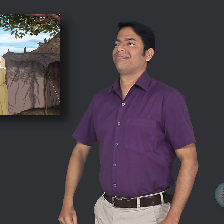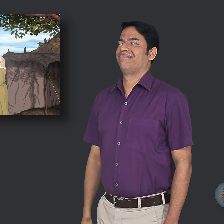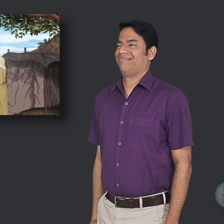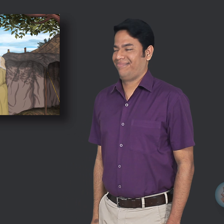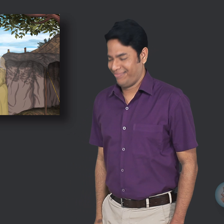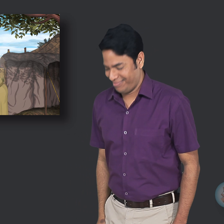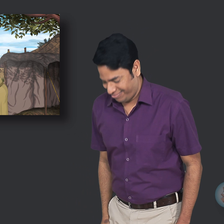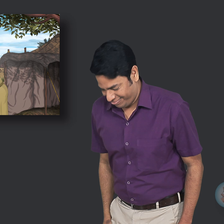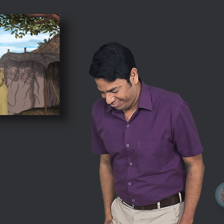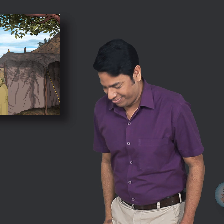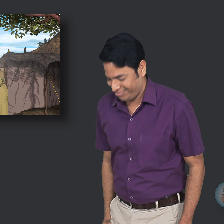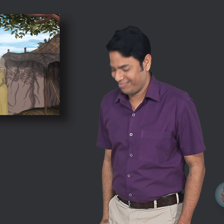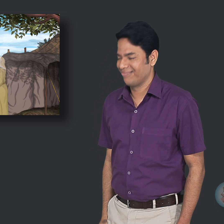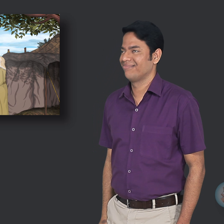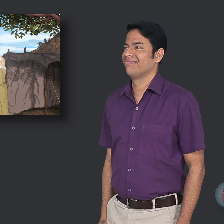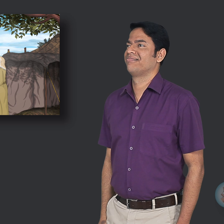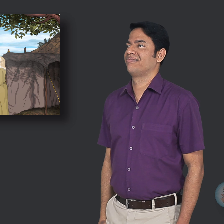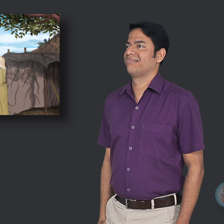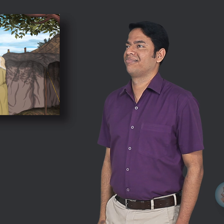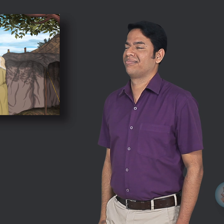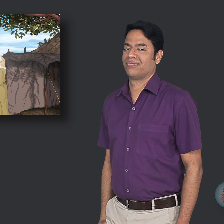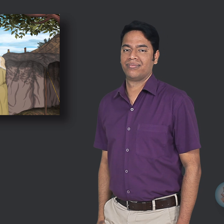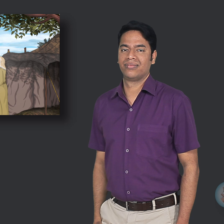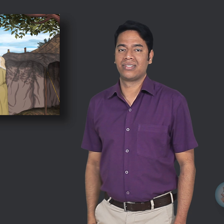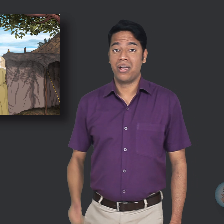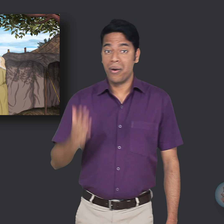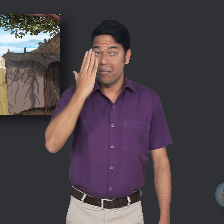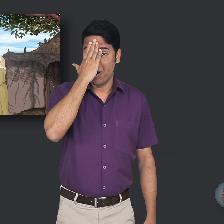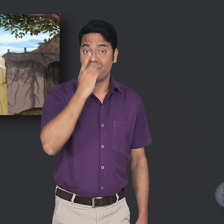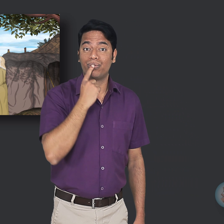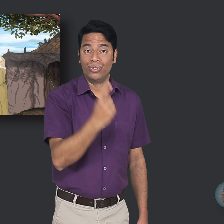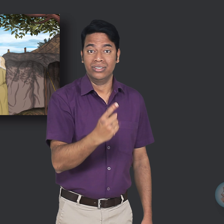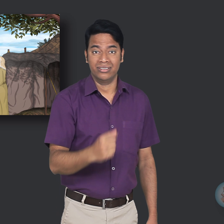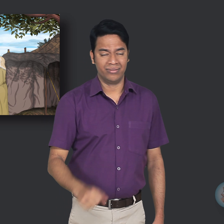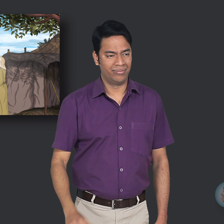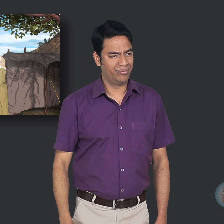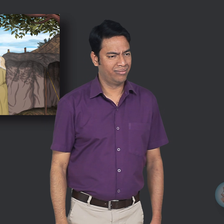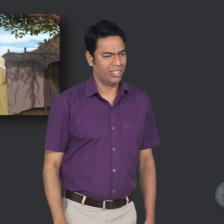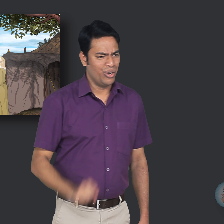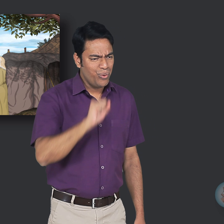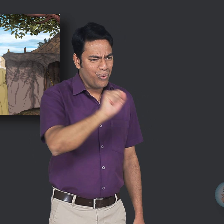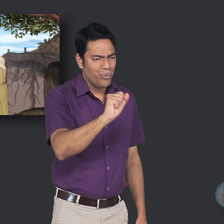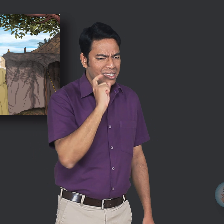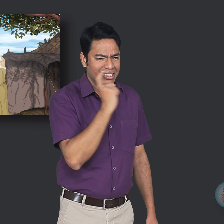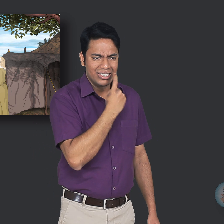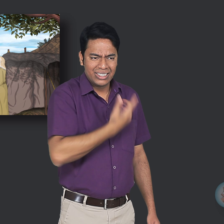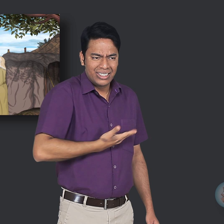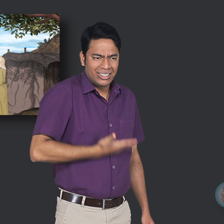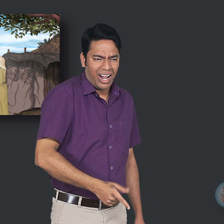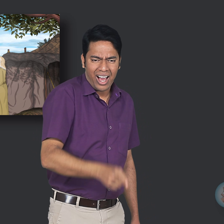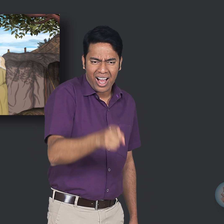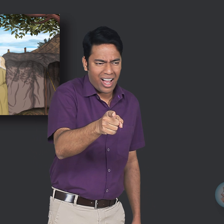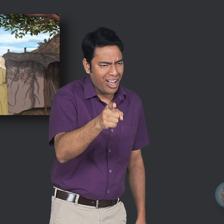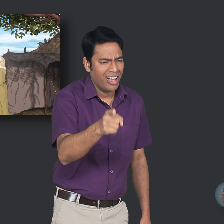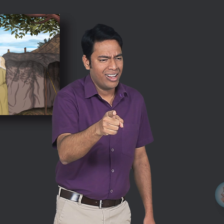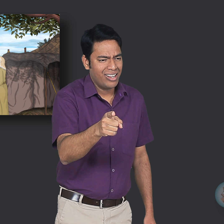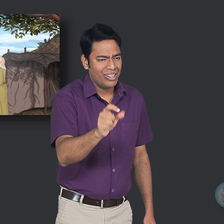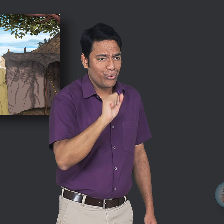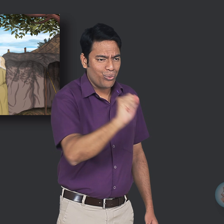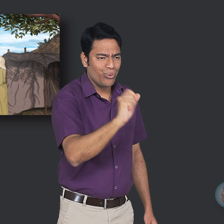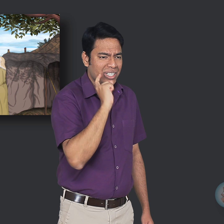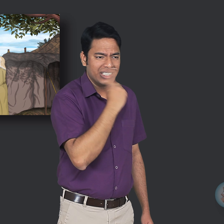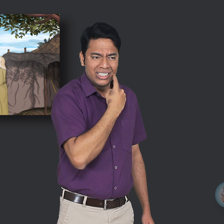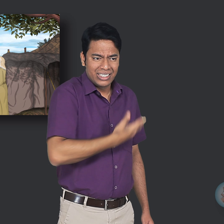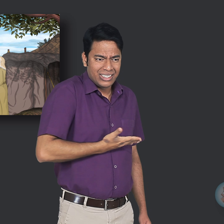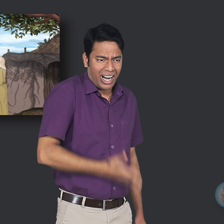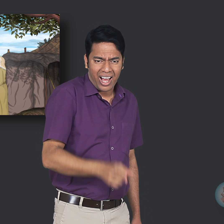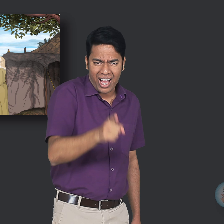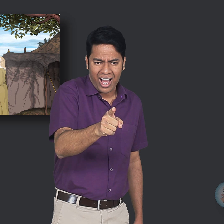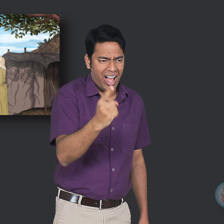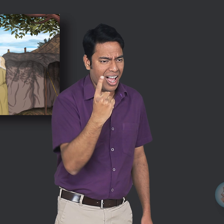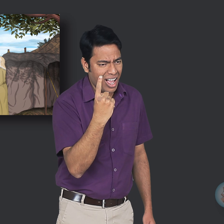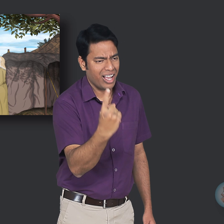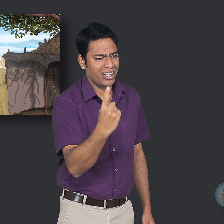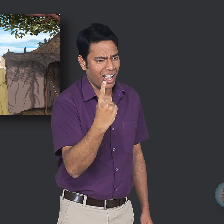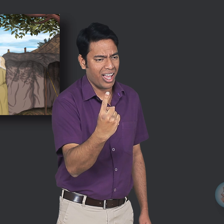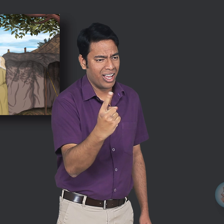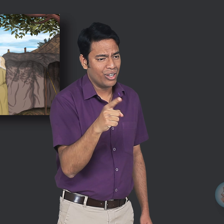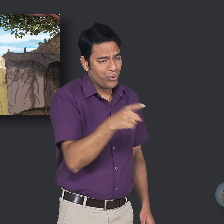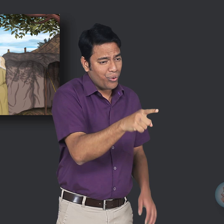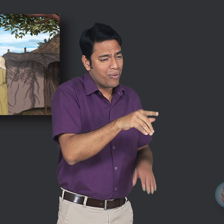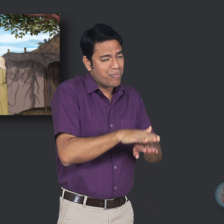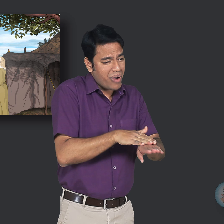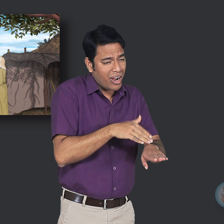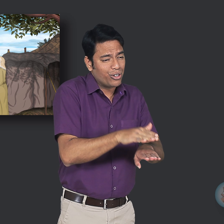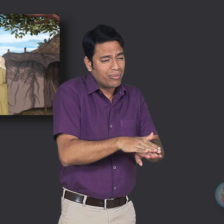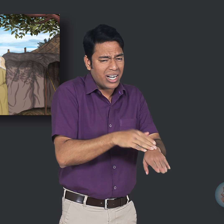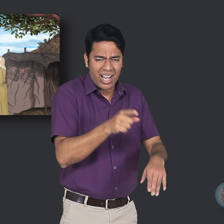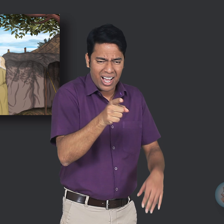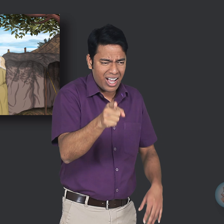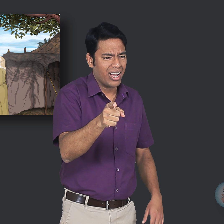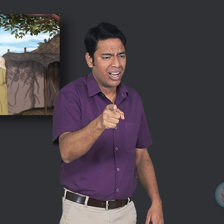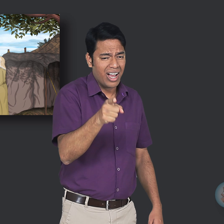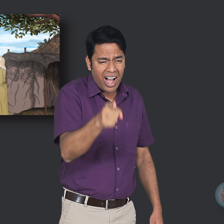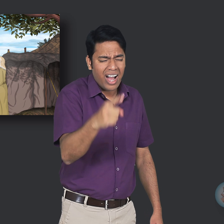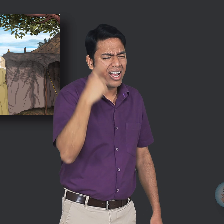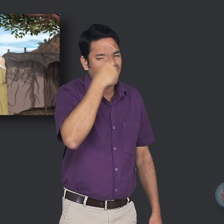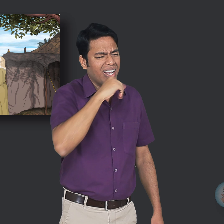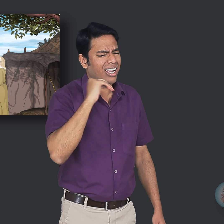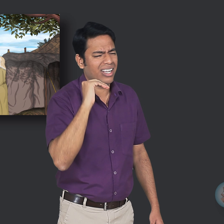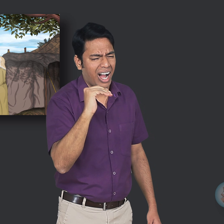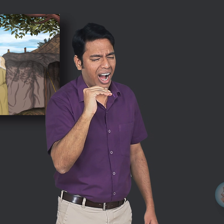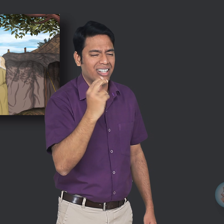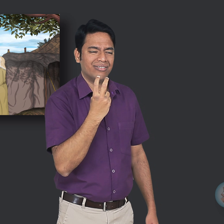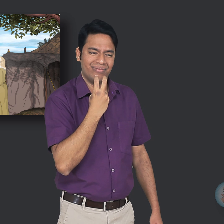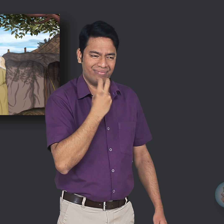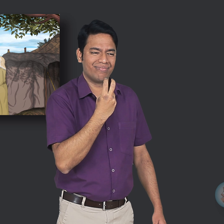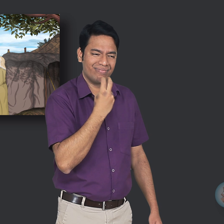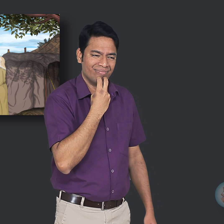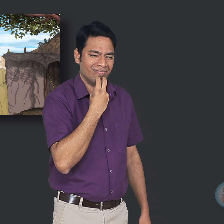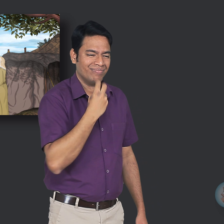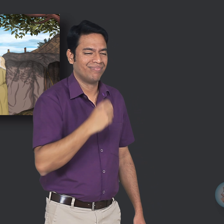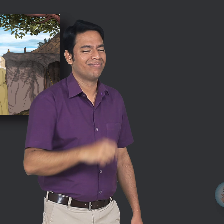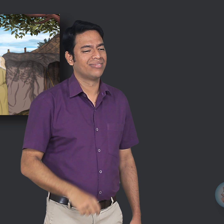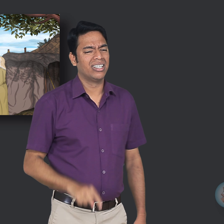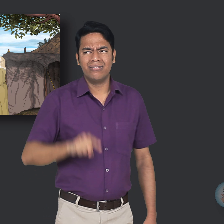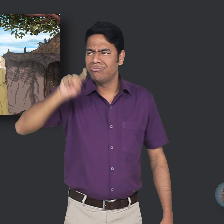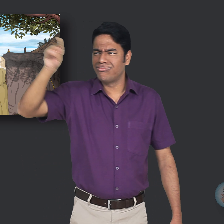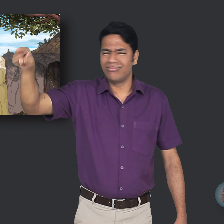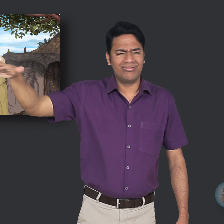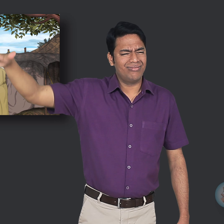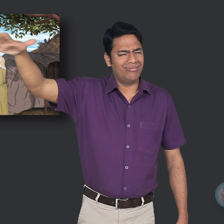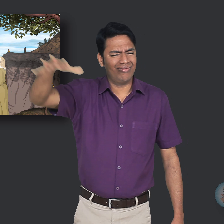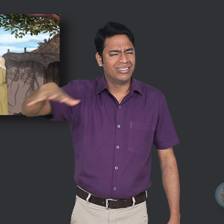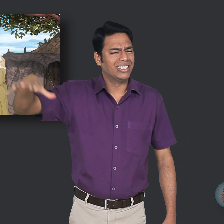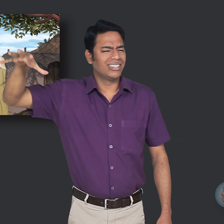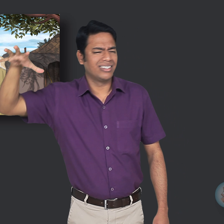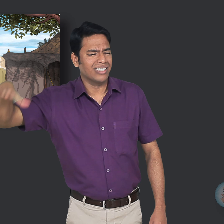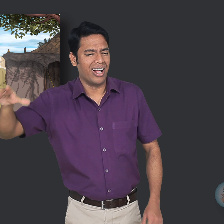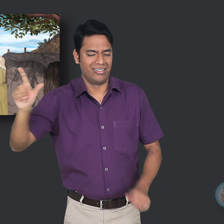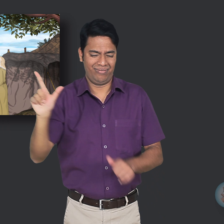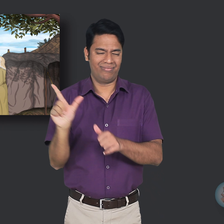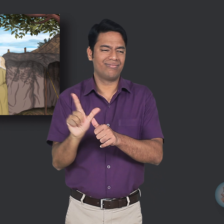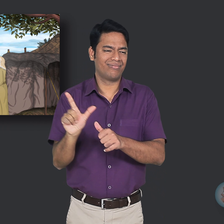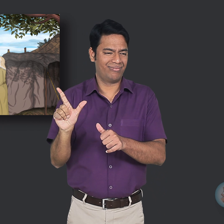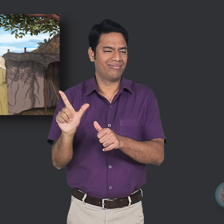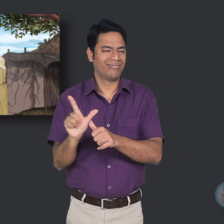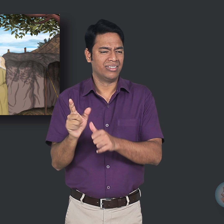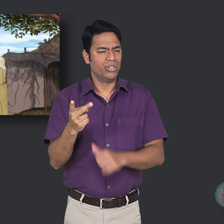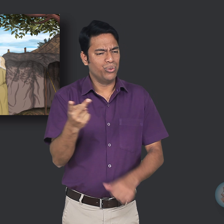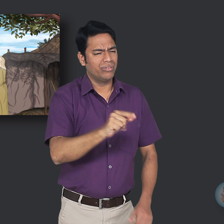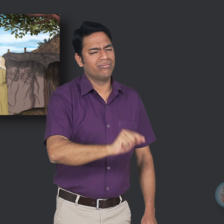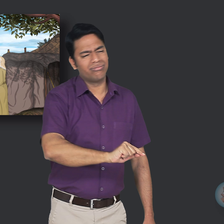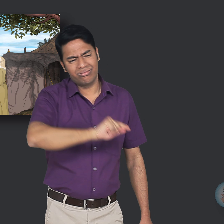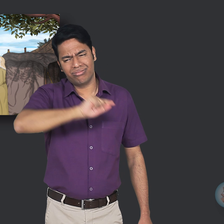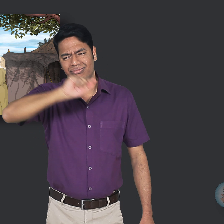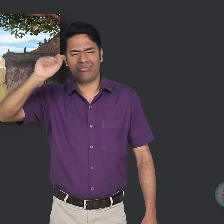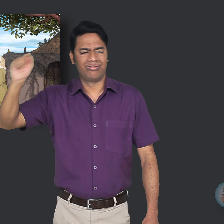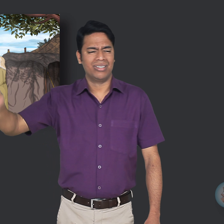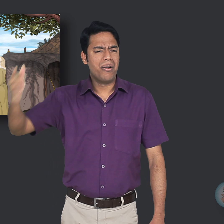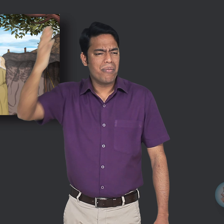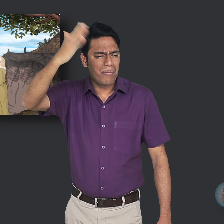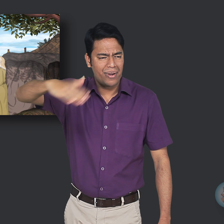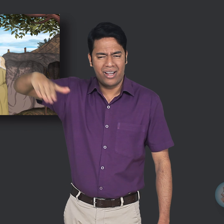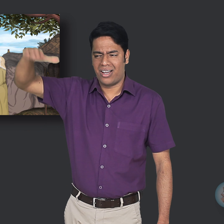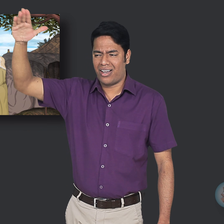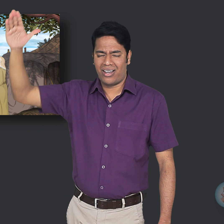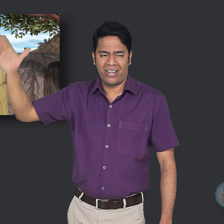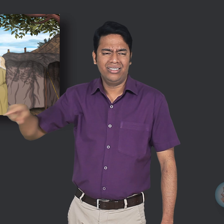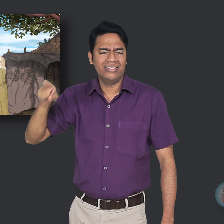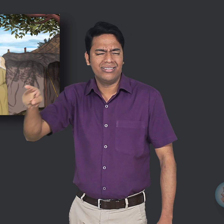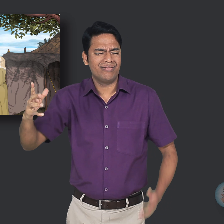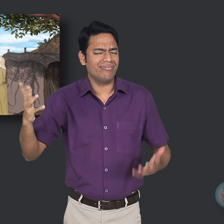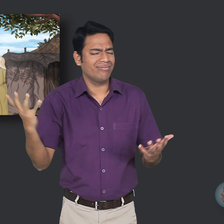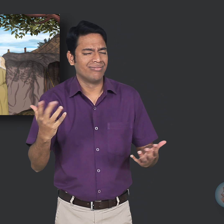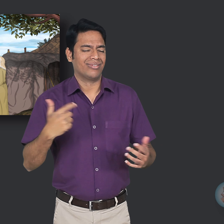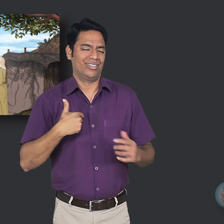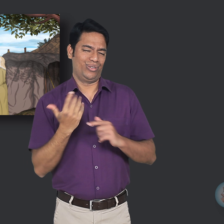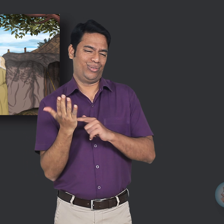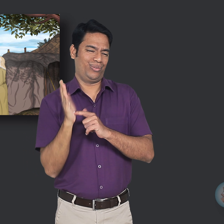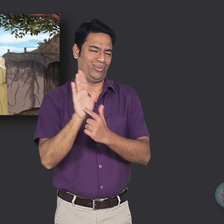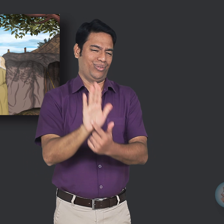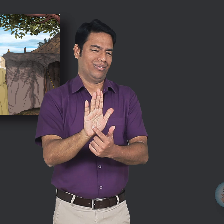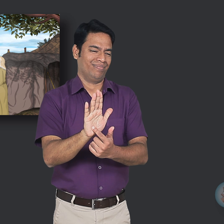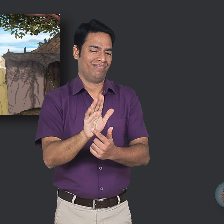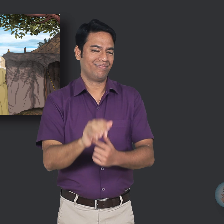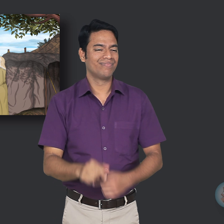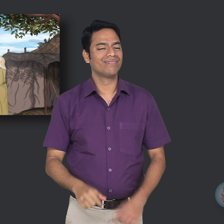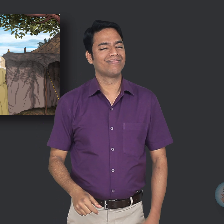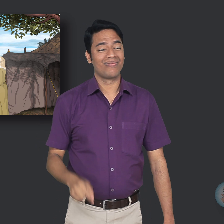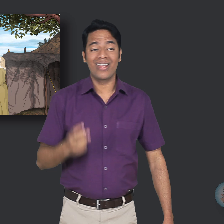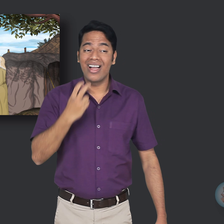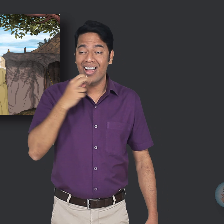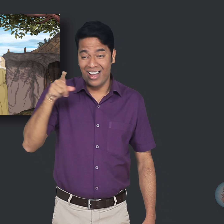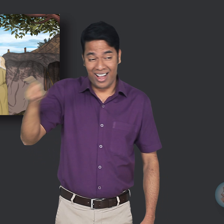“Take your son,” God said, “your only son Isaac, whom you love, and go to the land of Moriah.